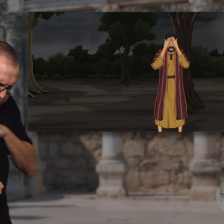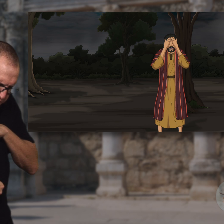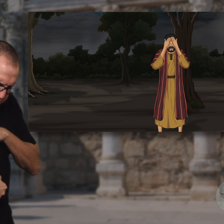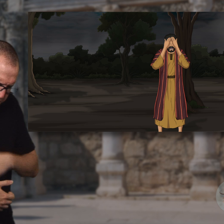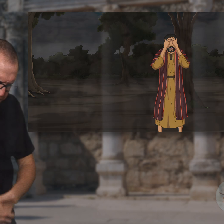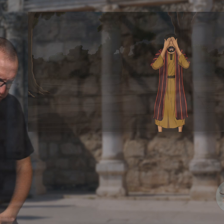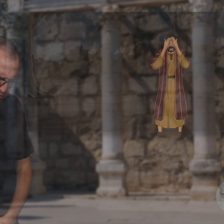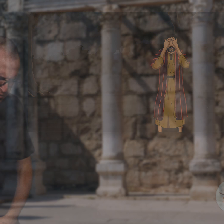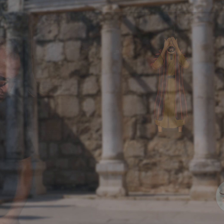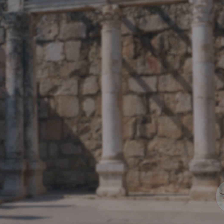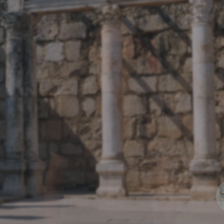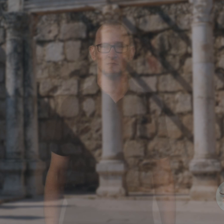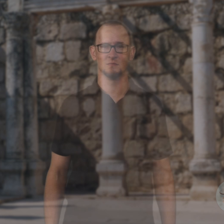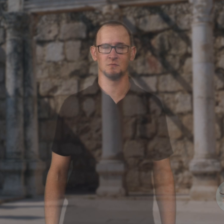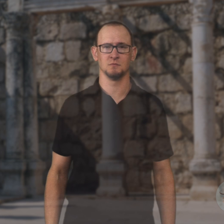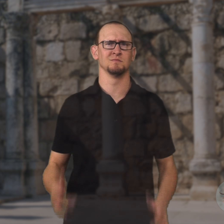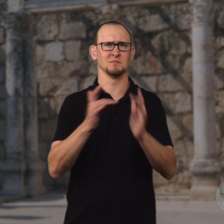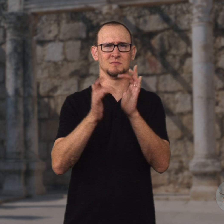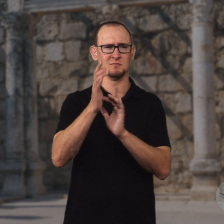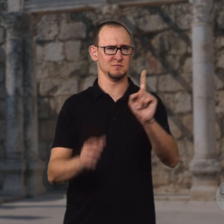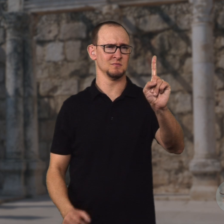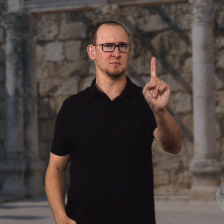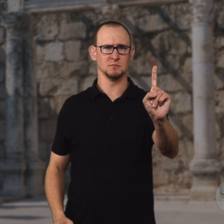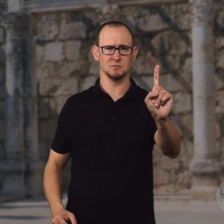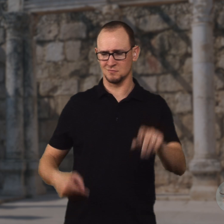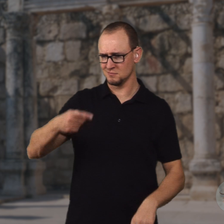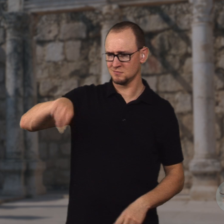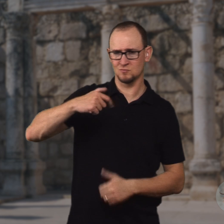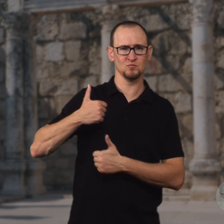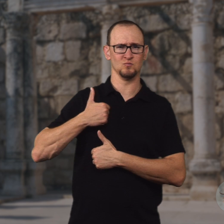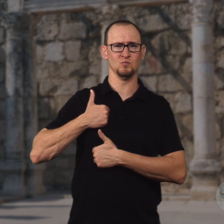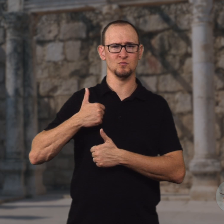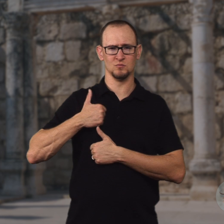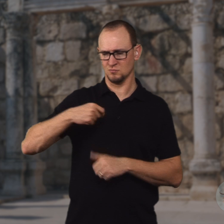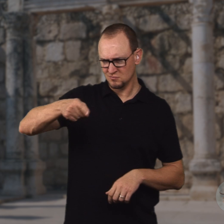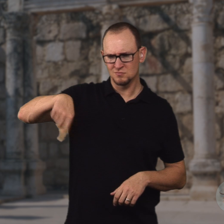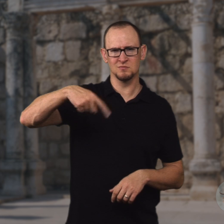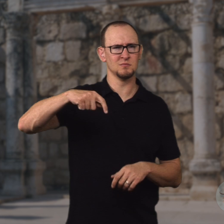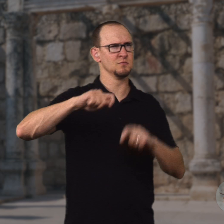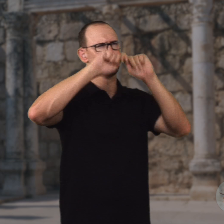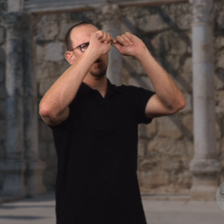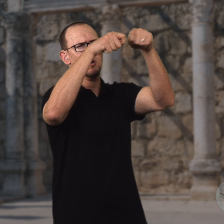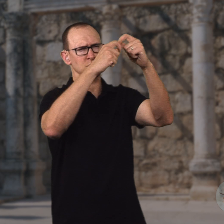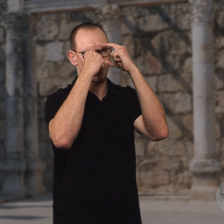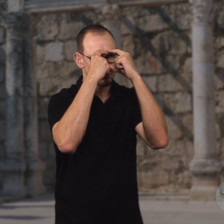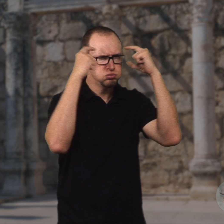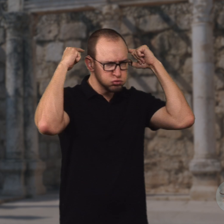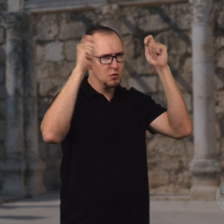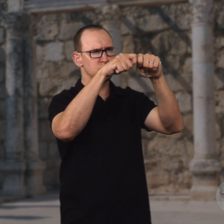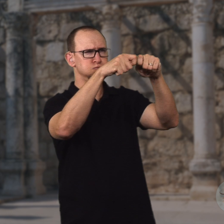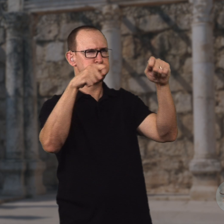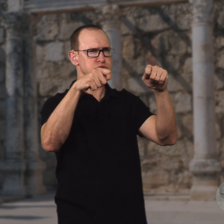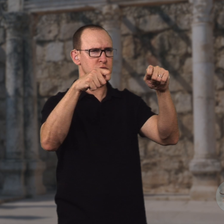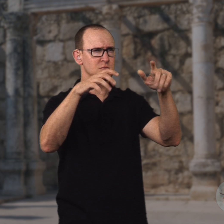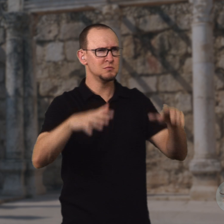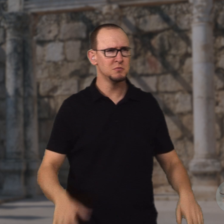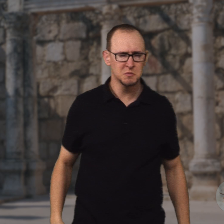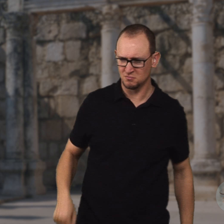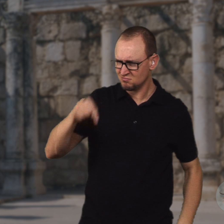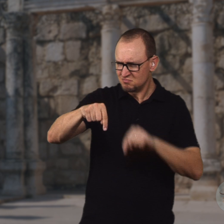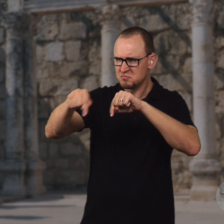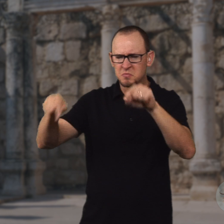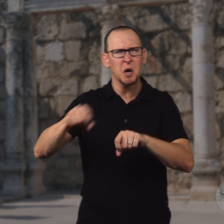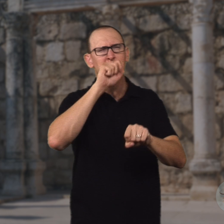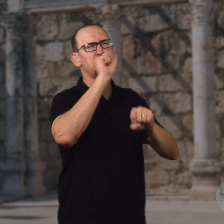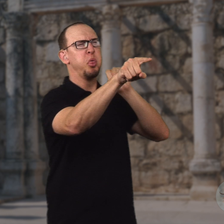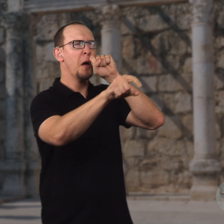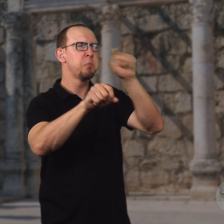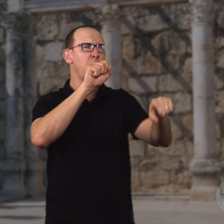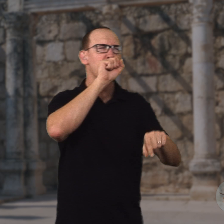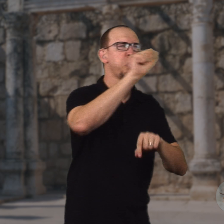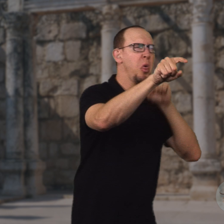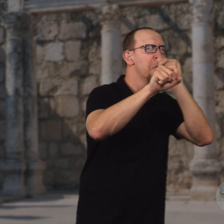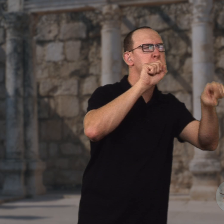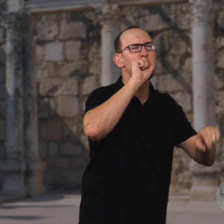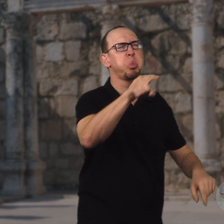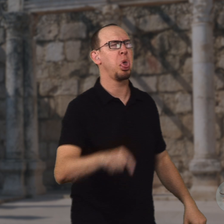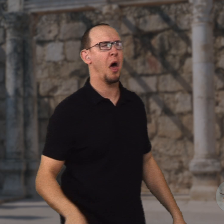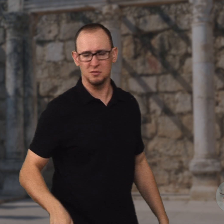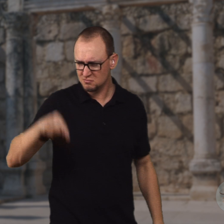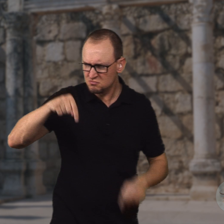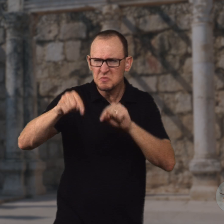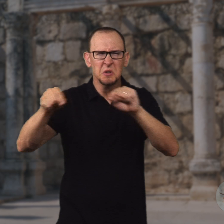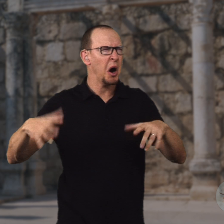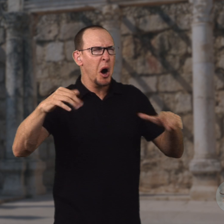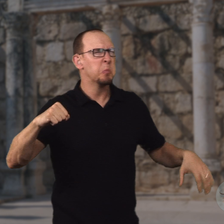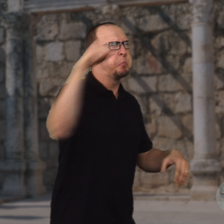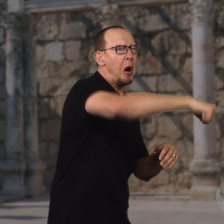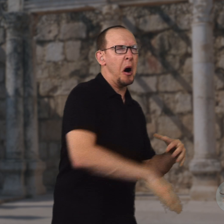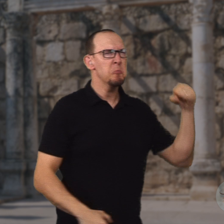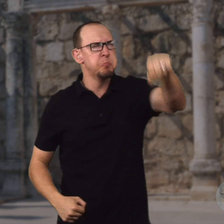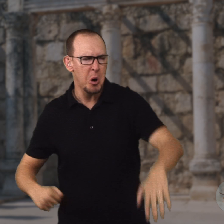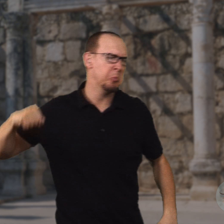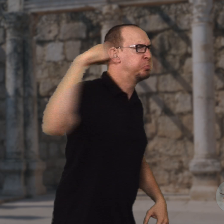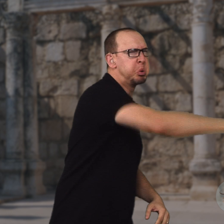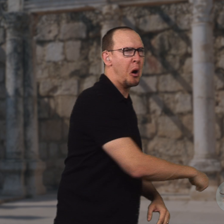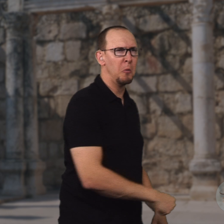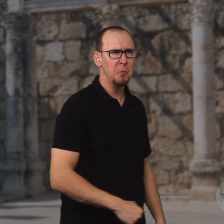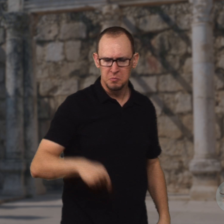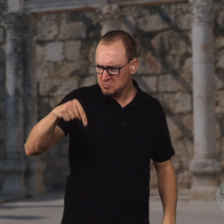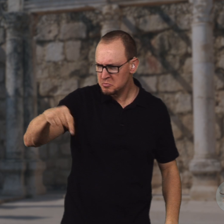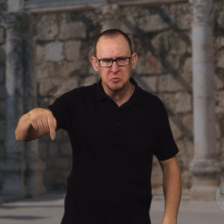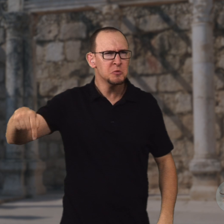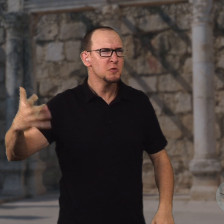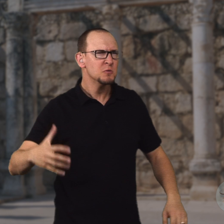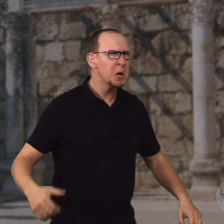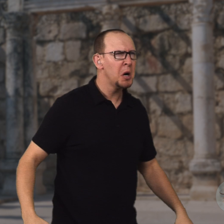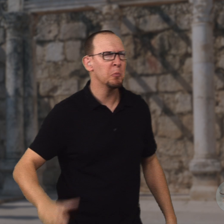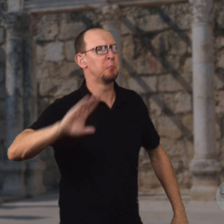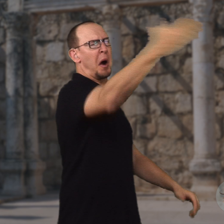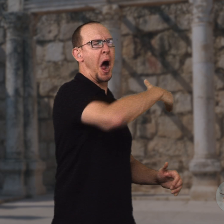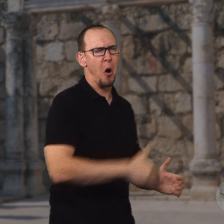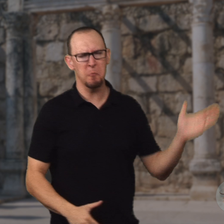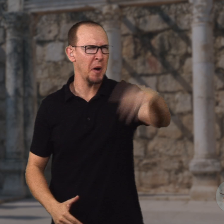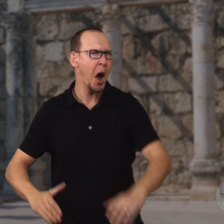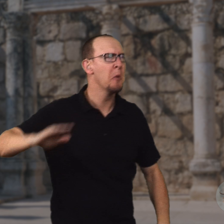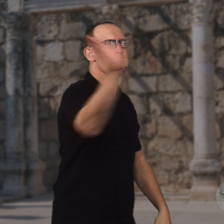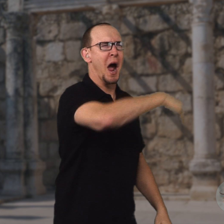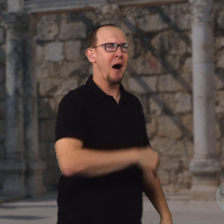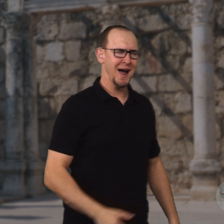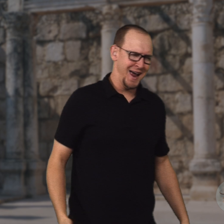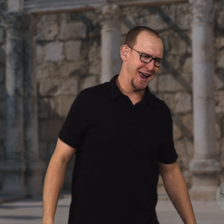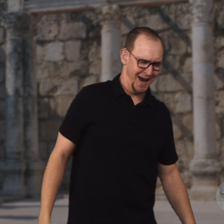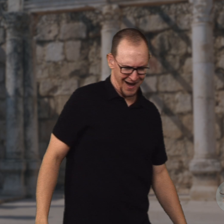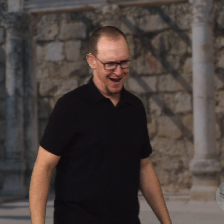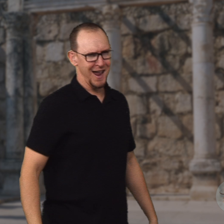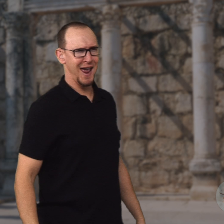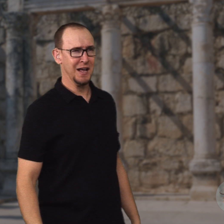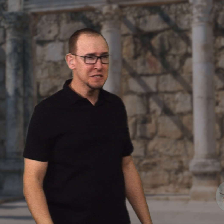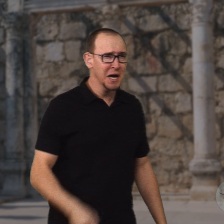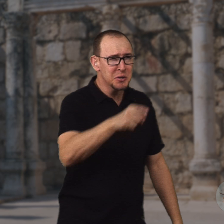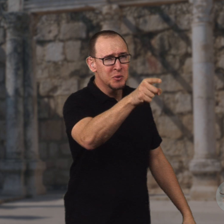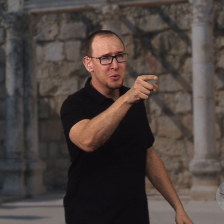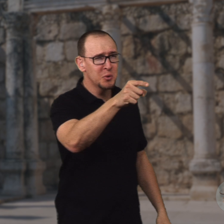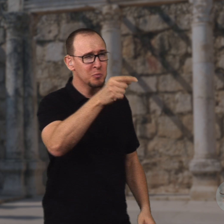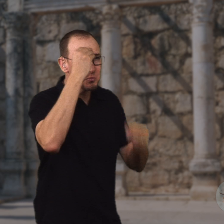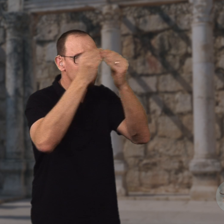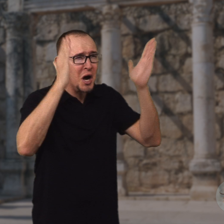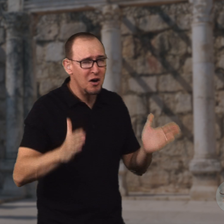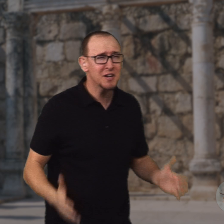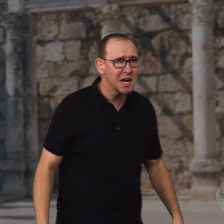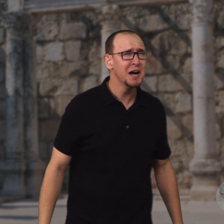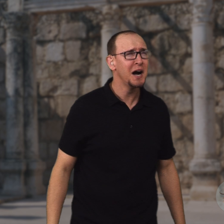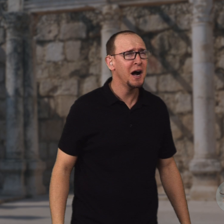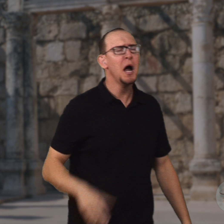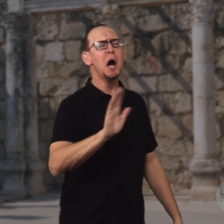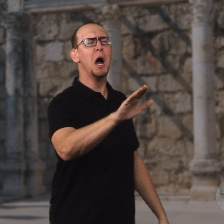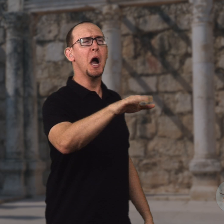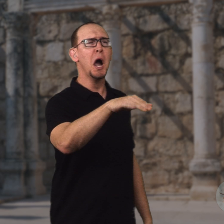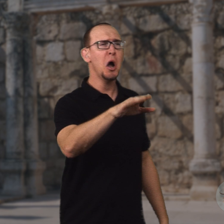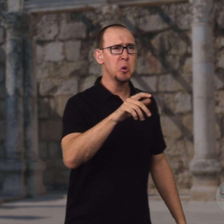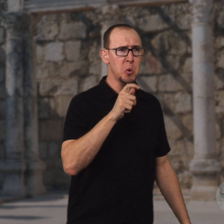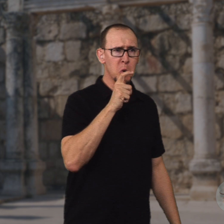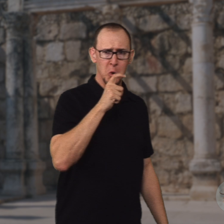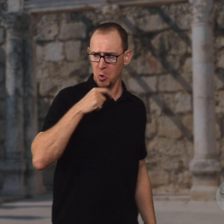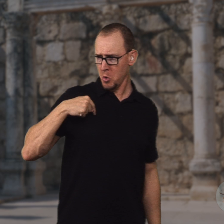The men who were holding Jesus began to mock Him and beat Him. They blindfolded Him and kept demanding, “Prophesy!